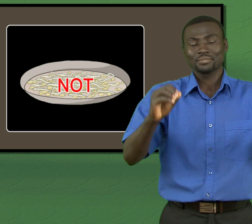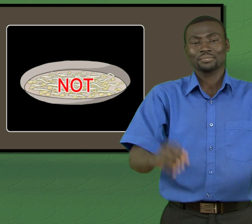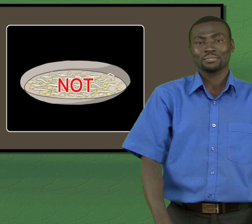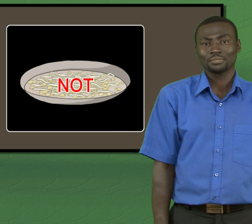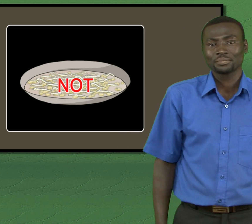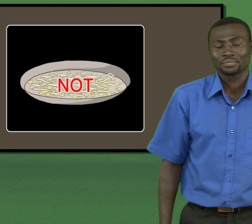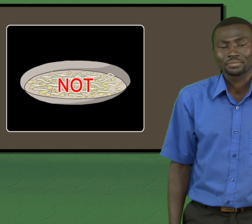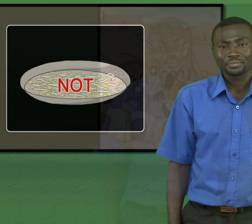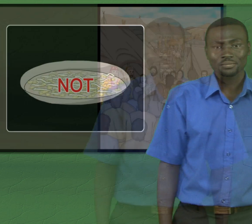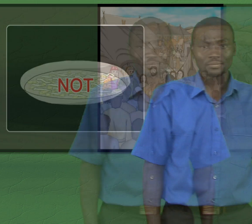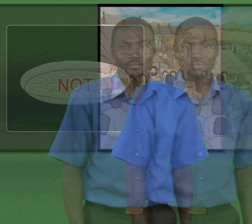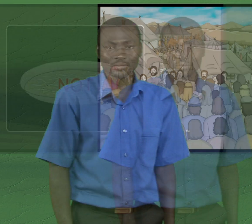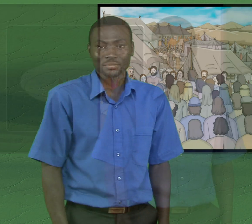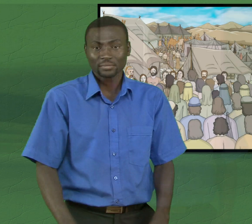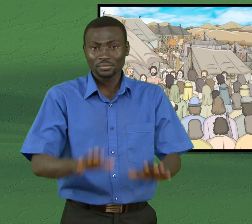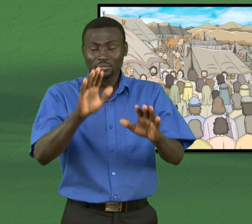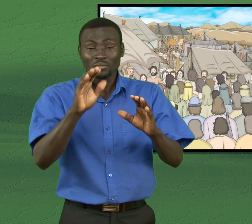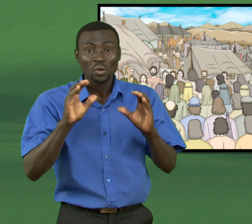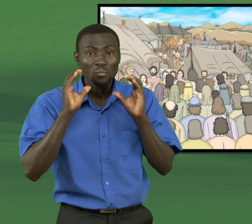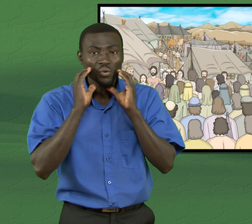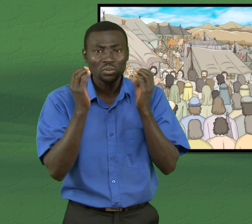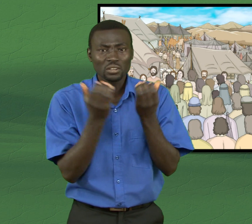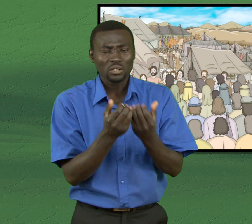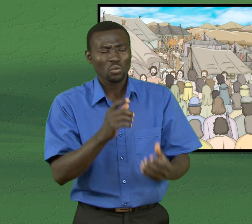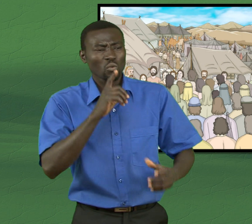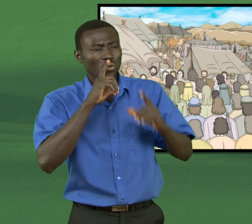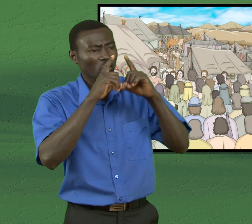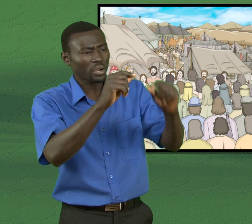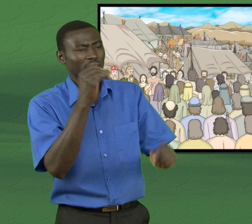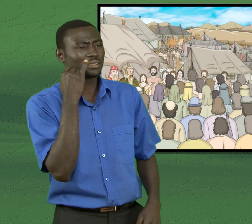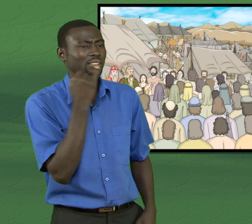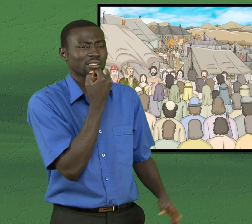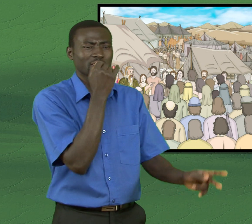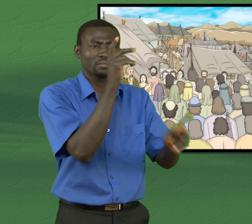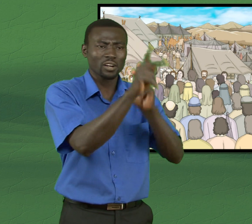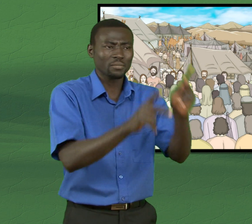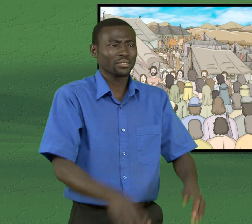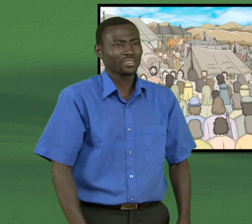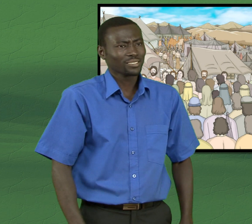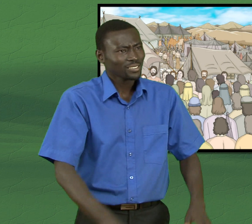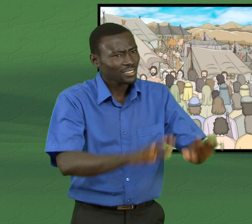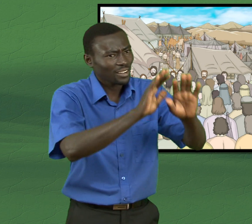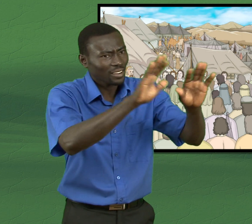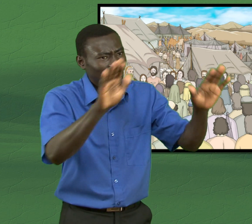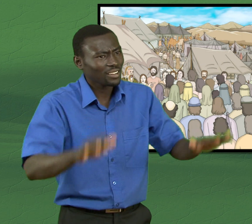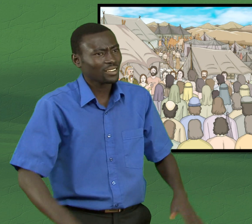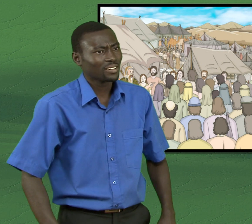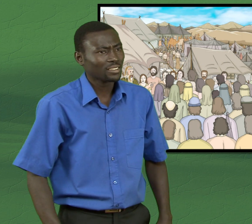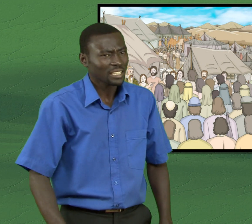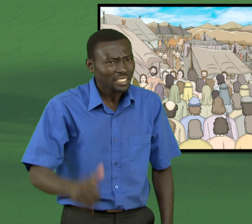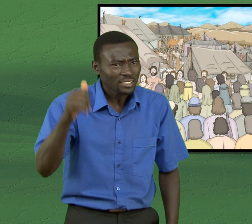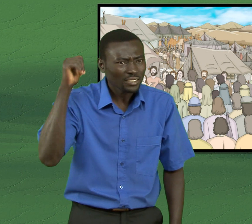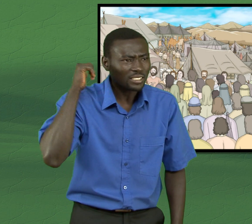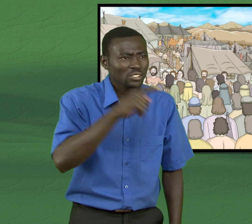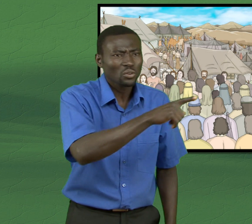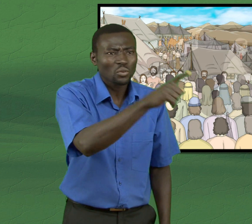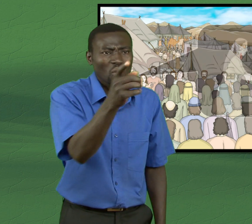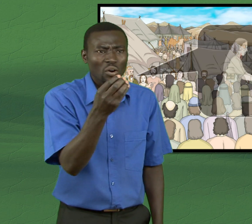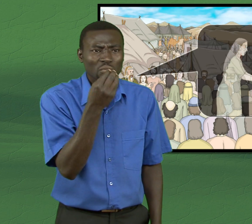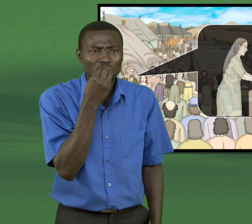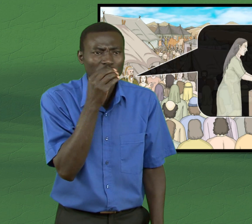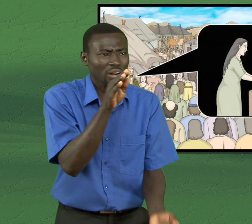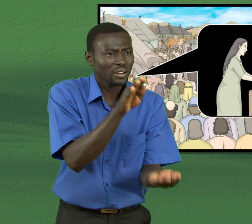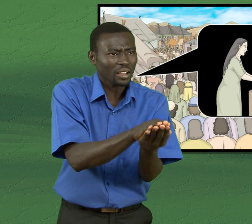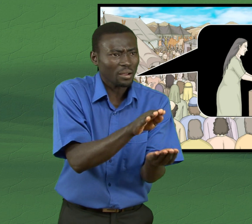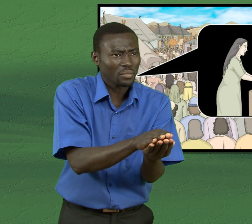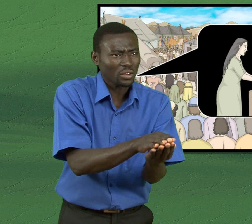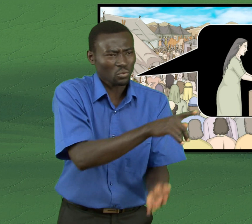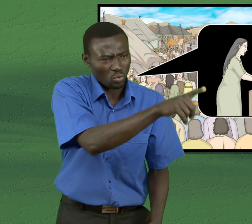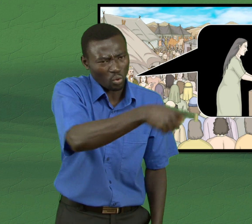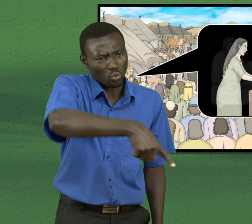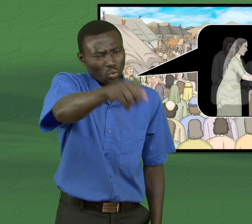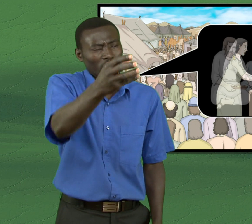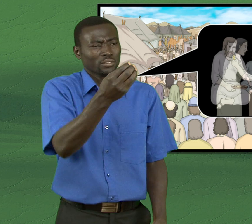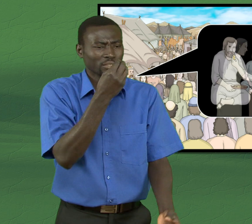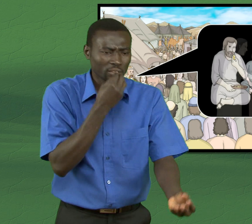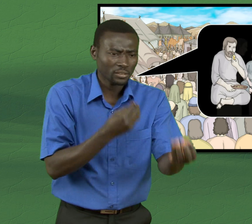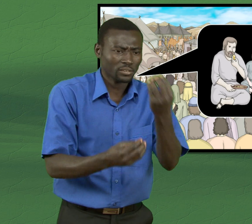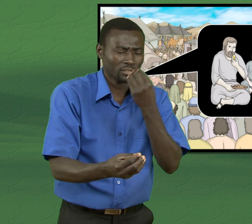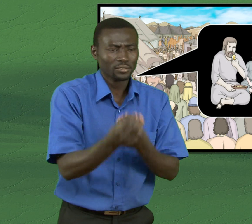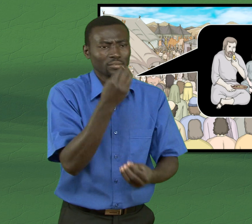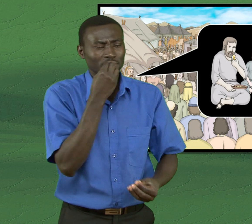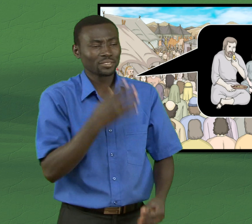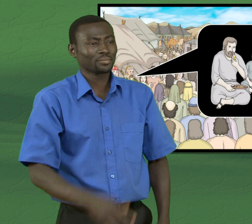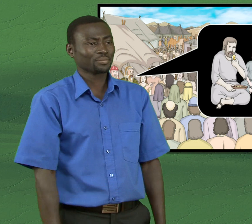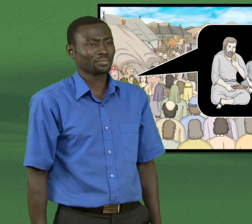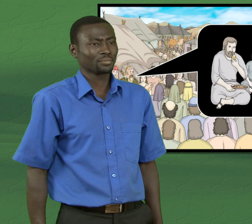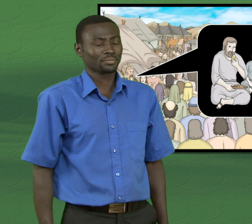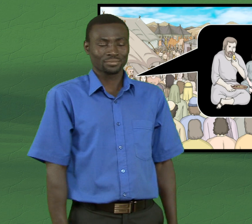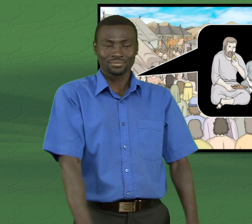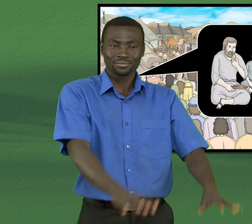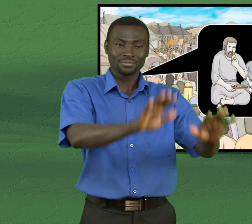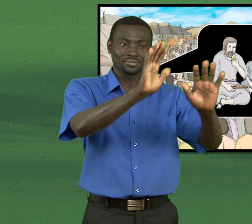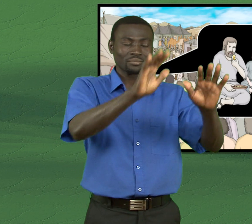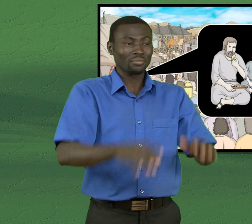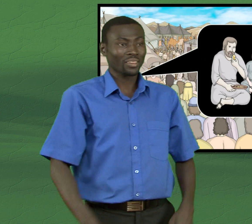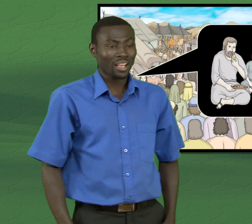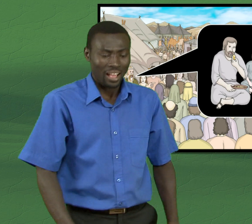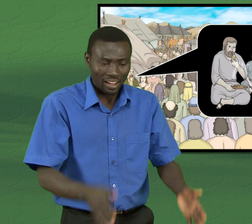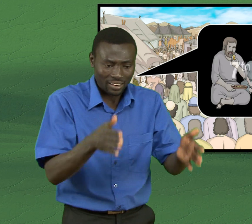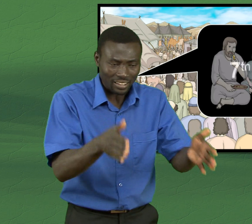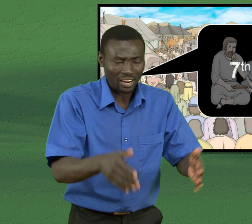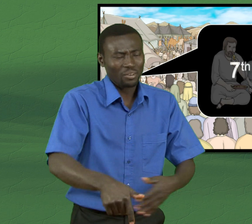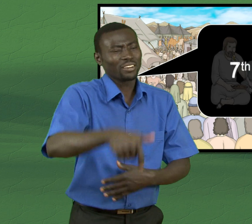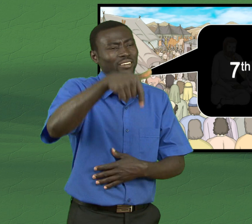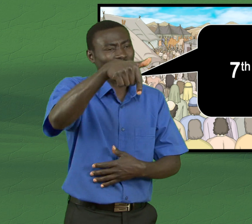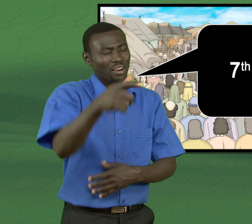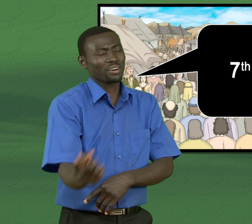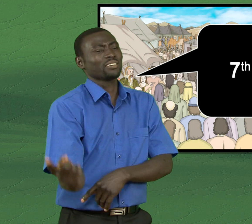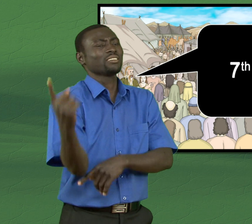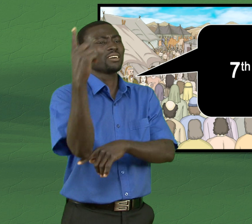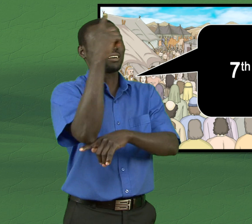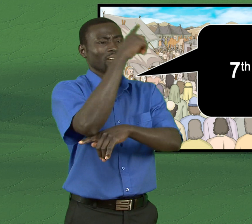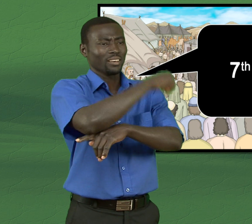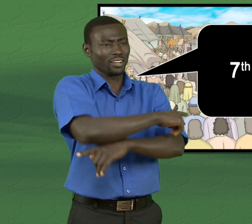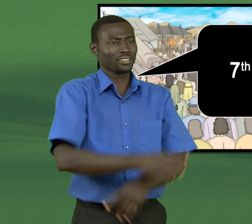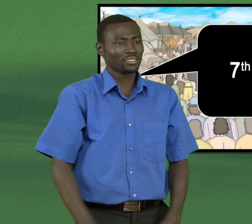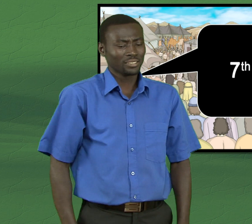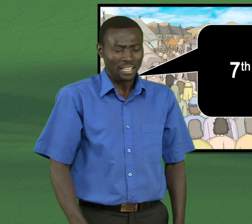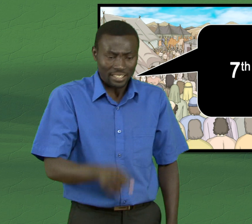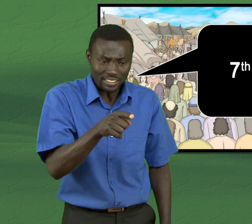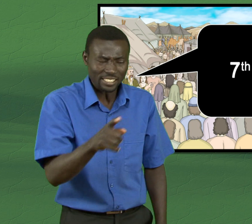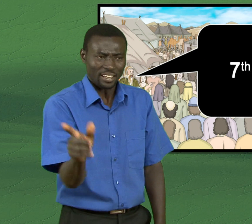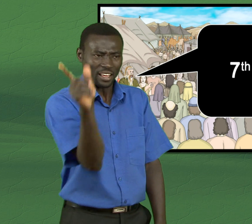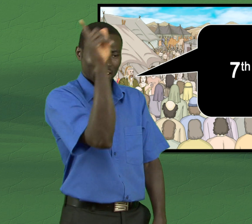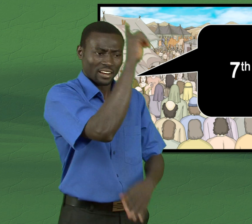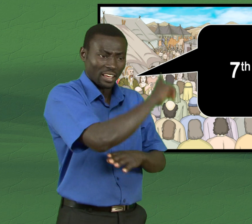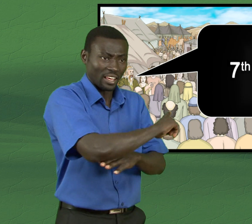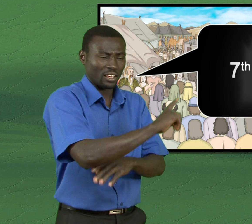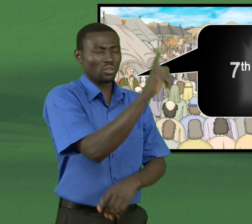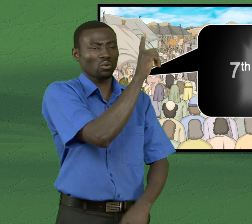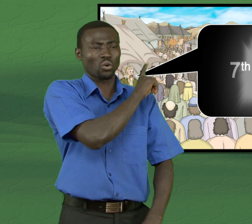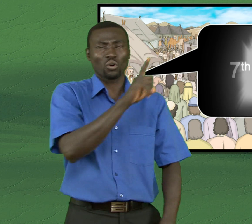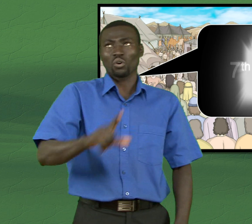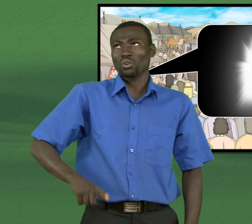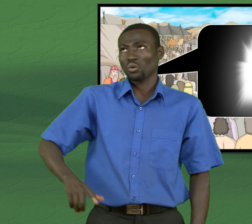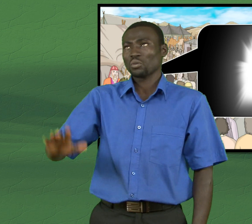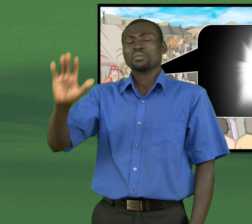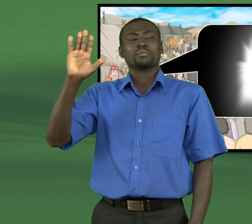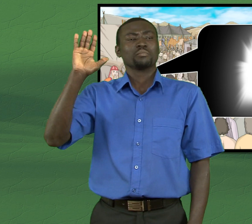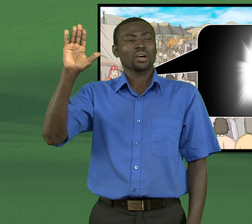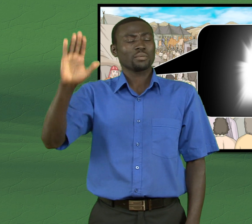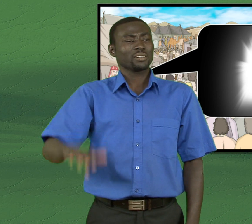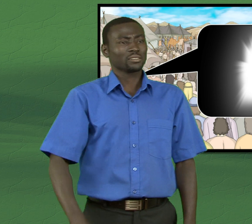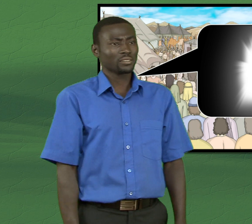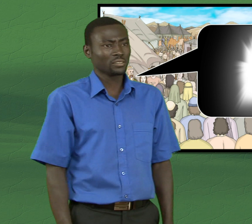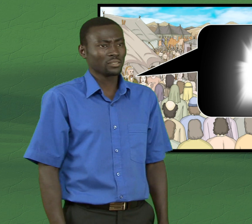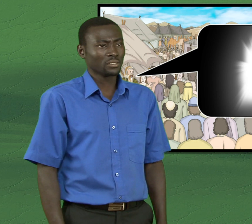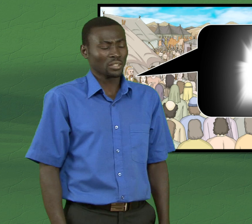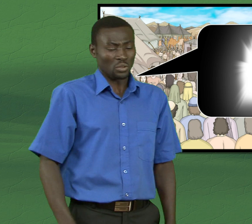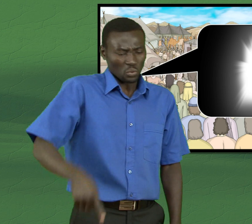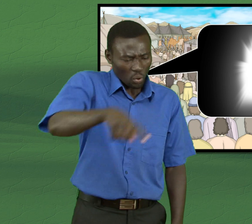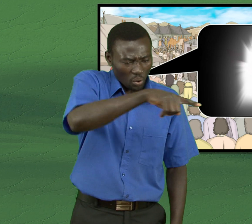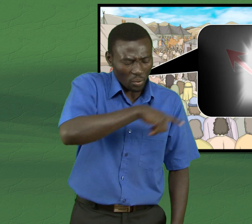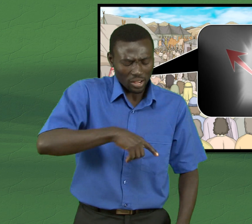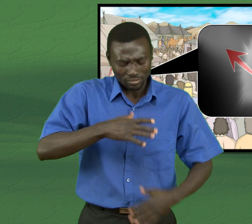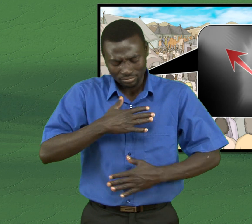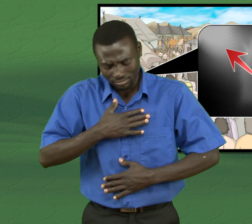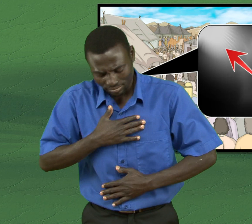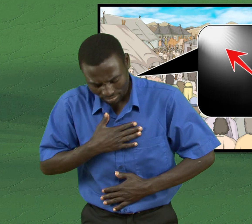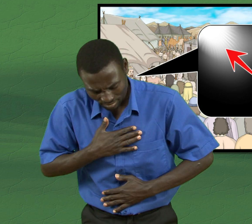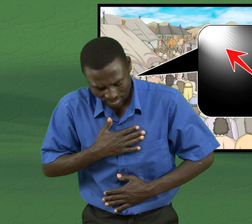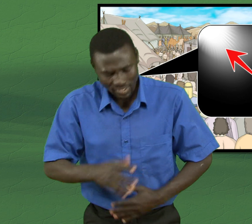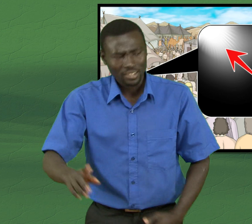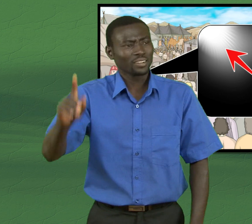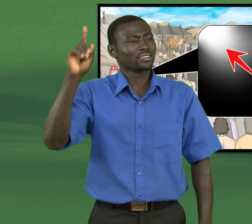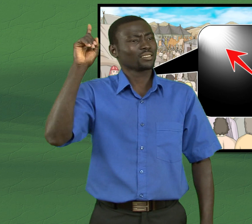“Eat it today,” Moses said, “because today is a Sabbath to the LORD.